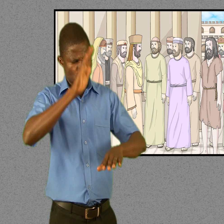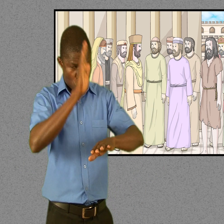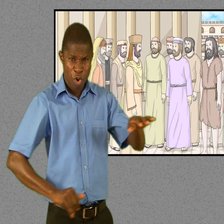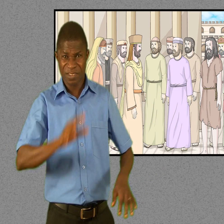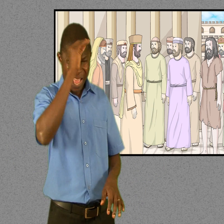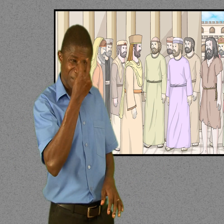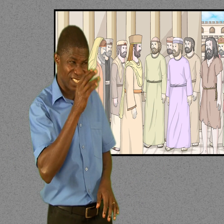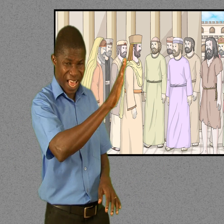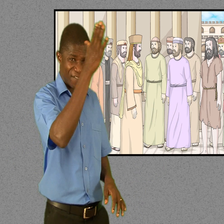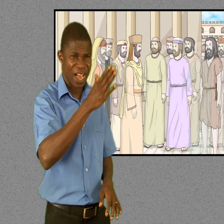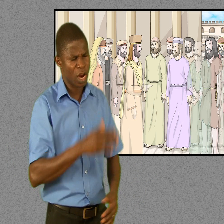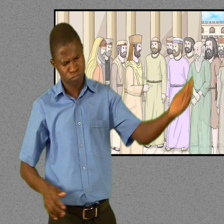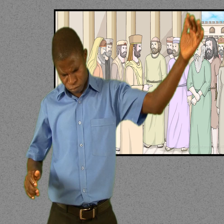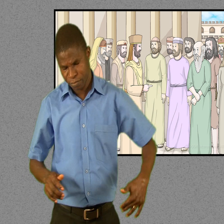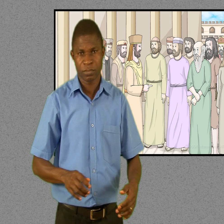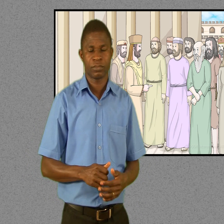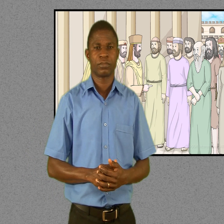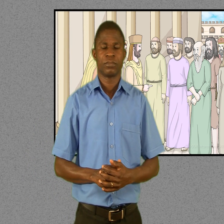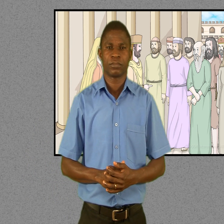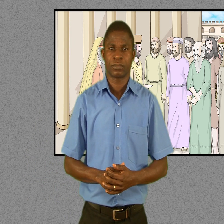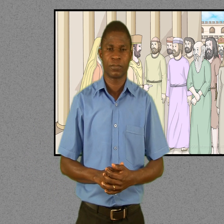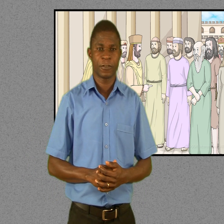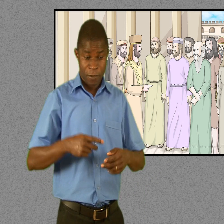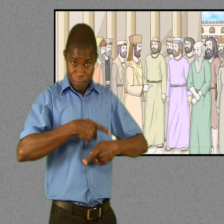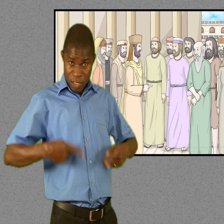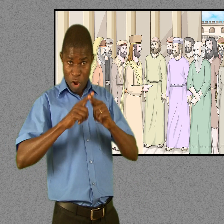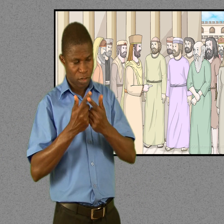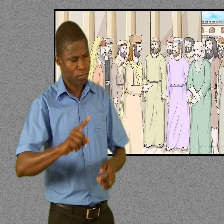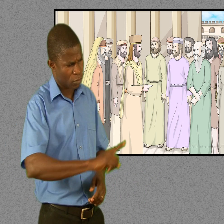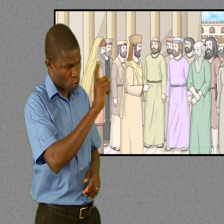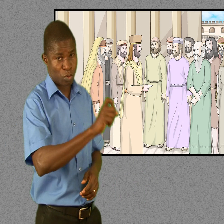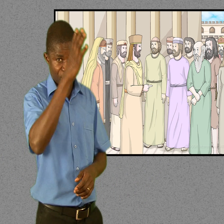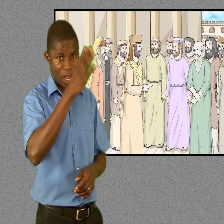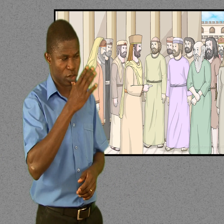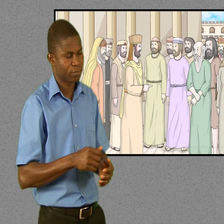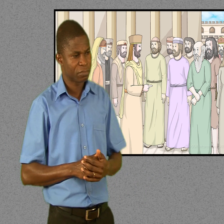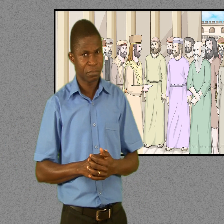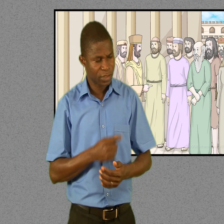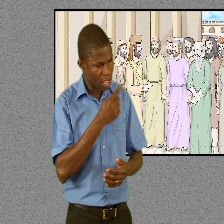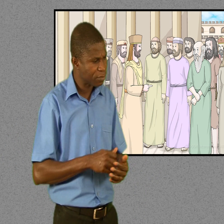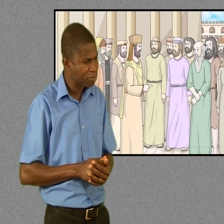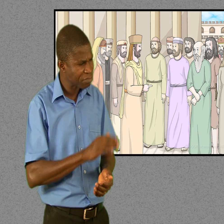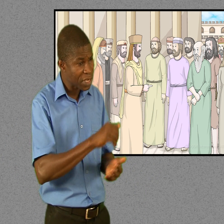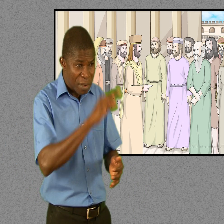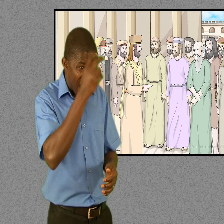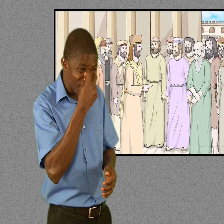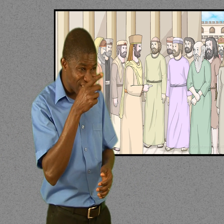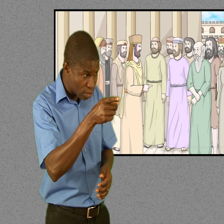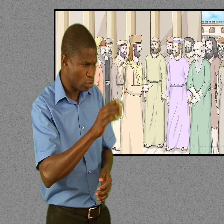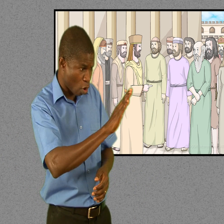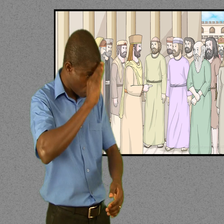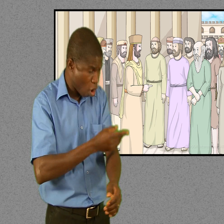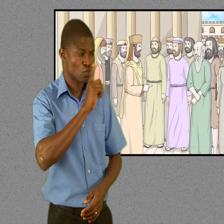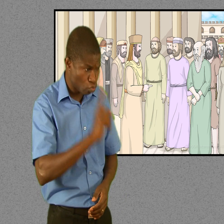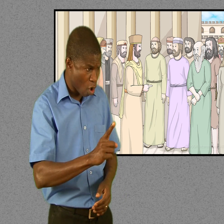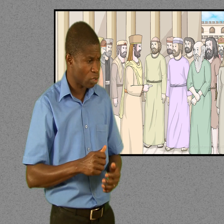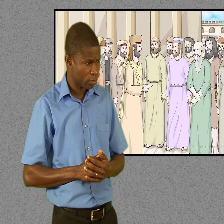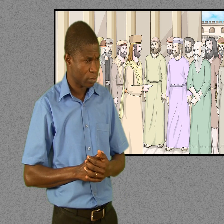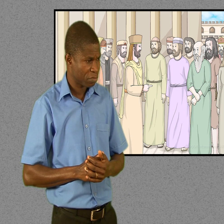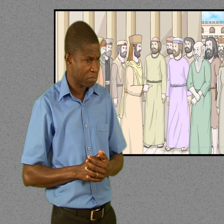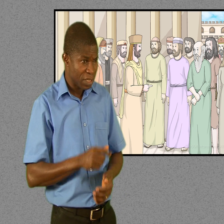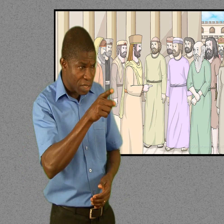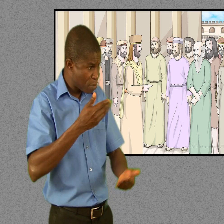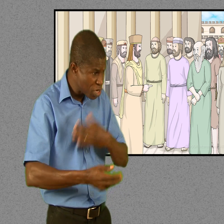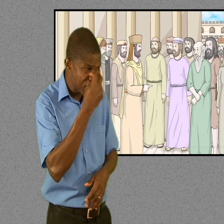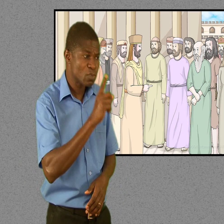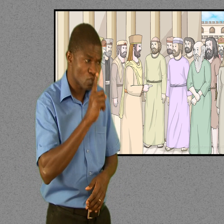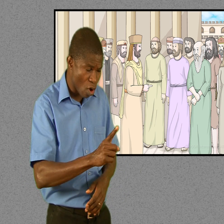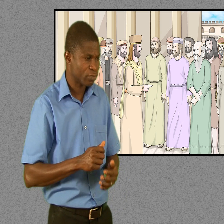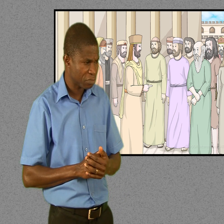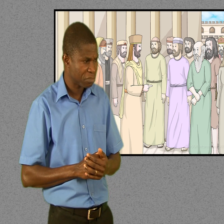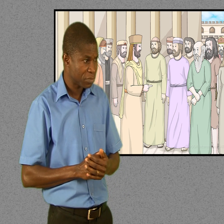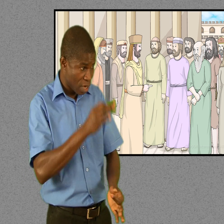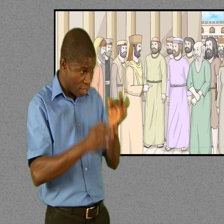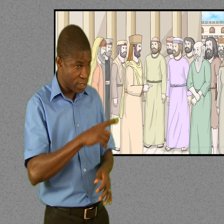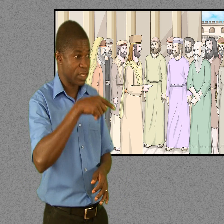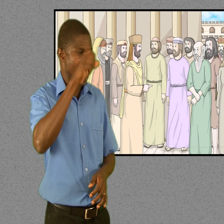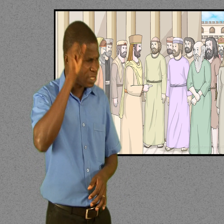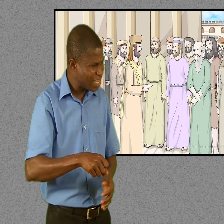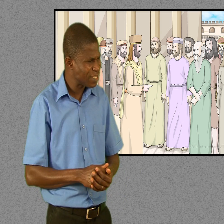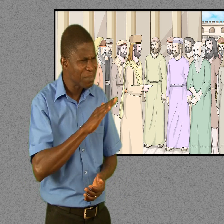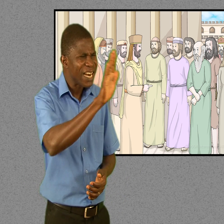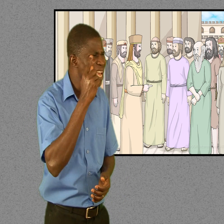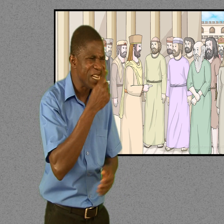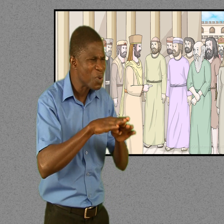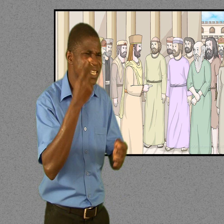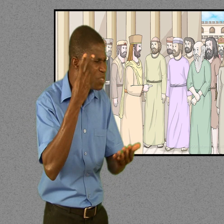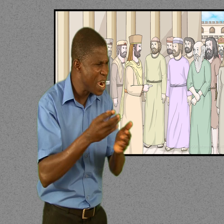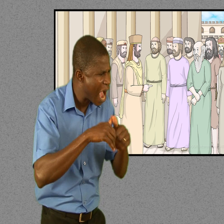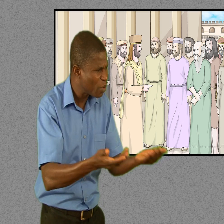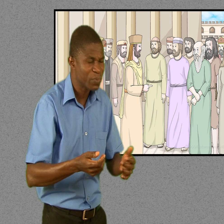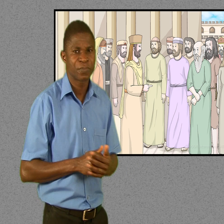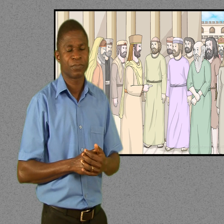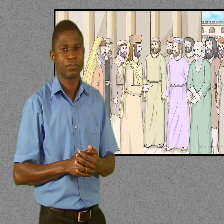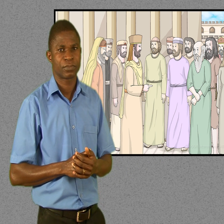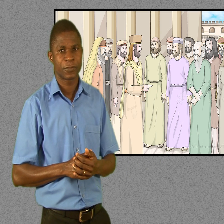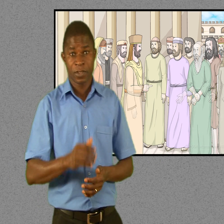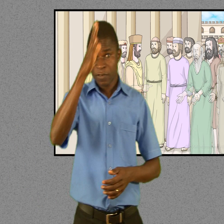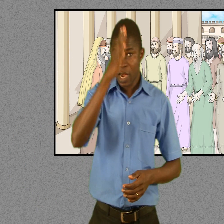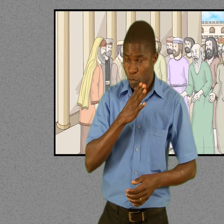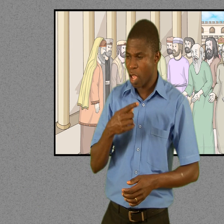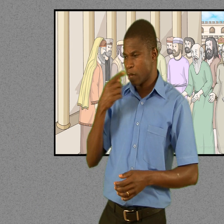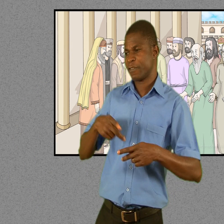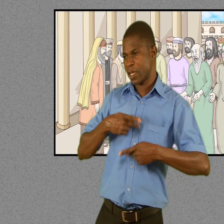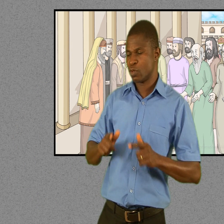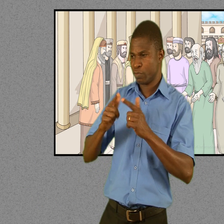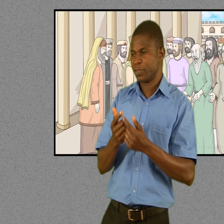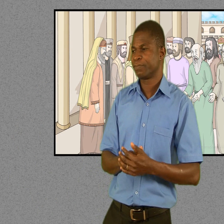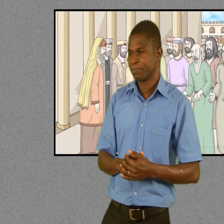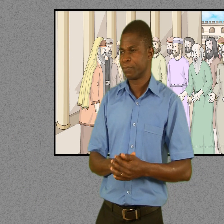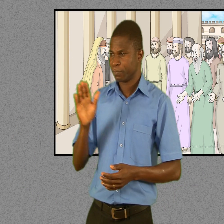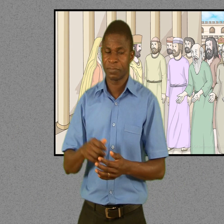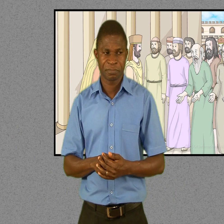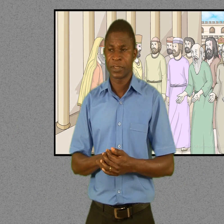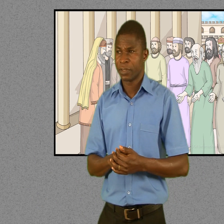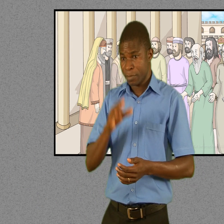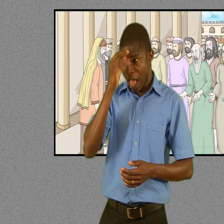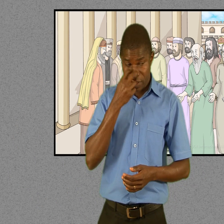The Jews still did not believe that the man had been blind and had received his sight until they summoned his parents and asked, “Is this your son, the one you say was born blind?